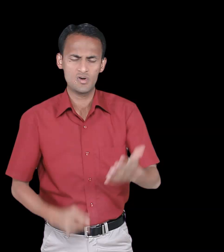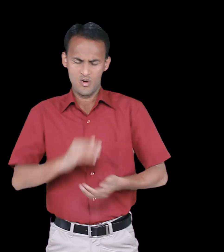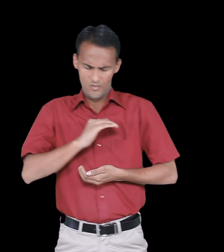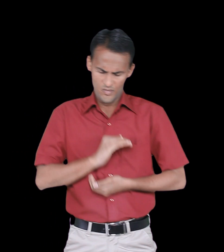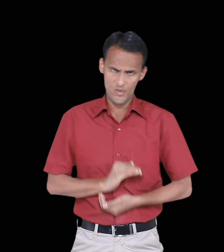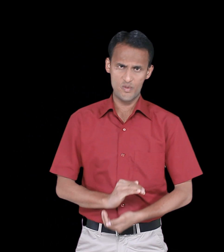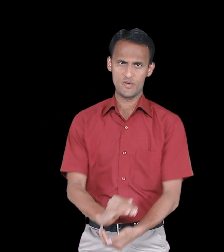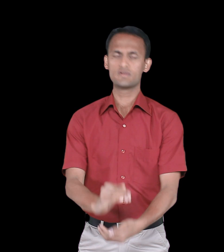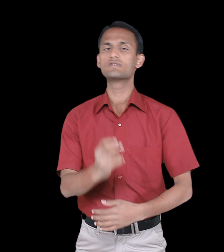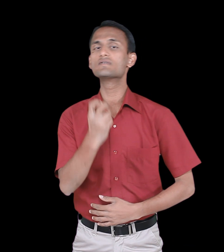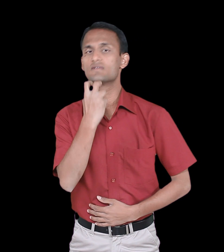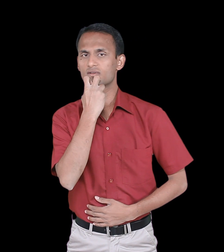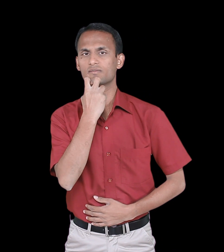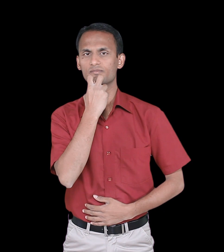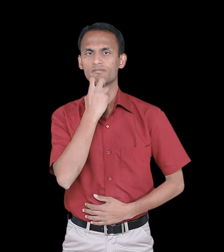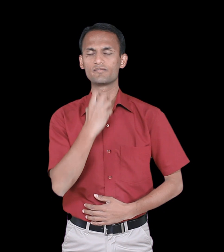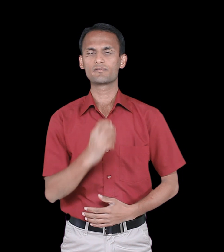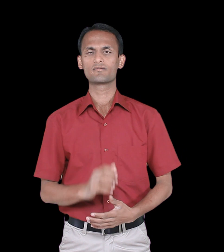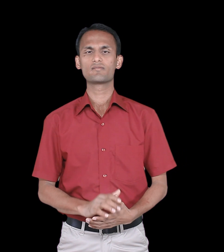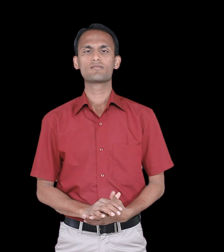Isaac's birth